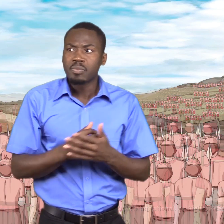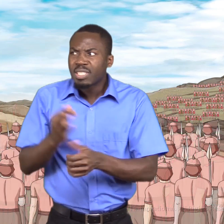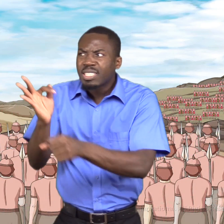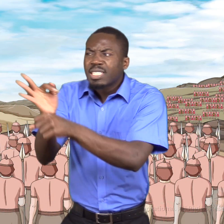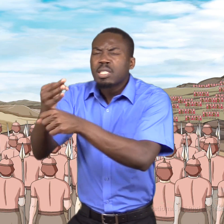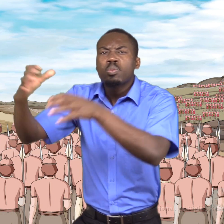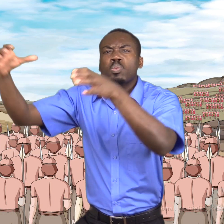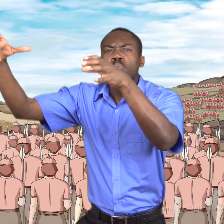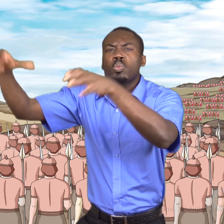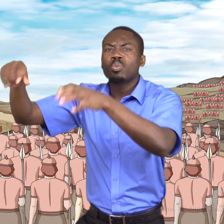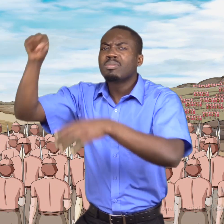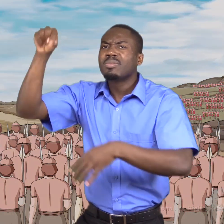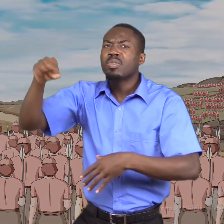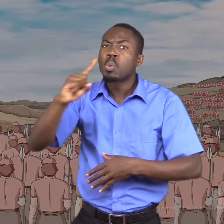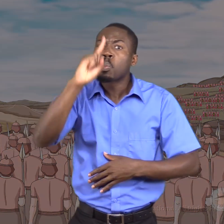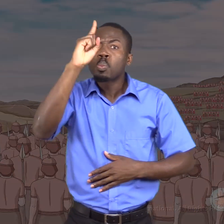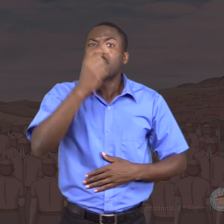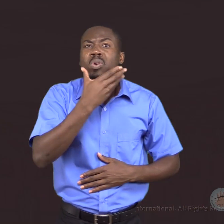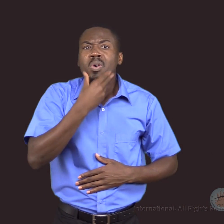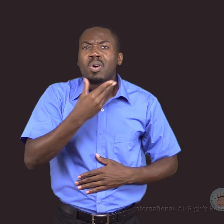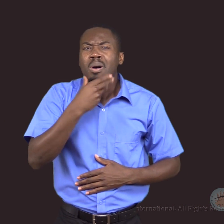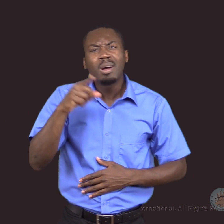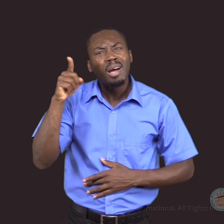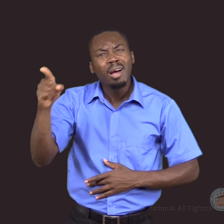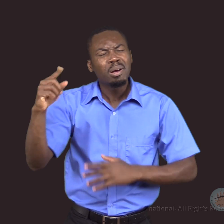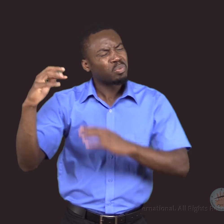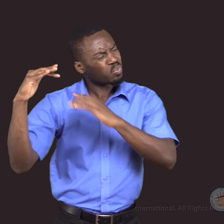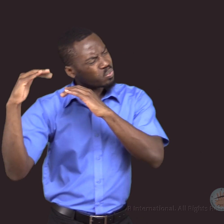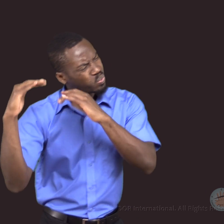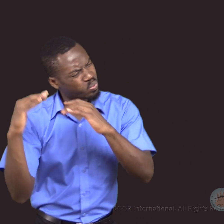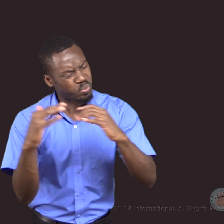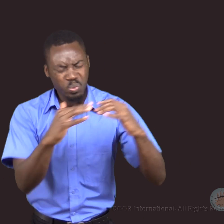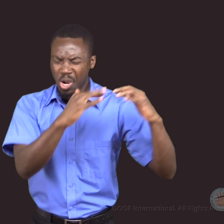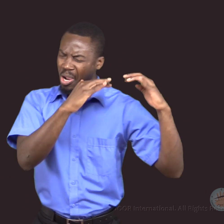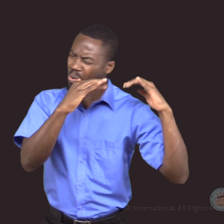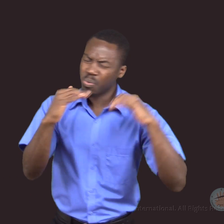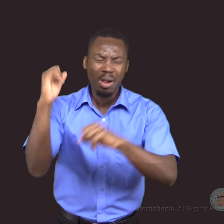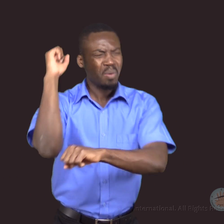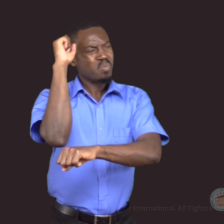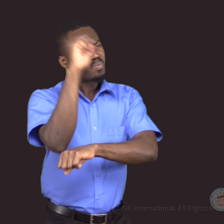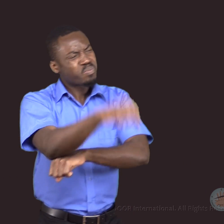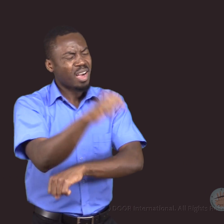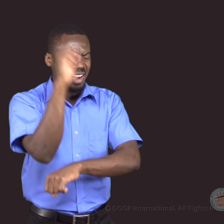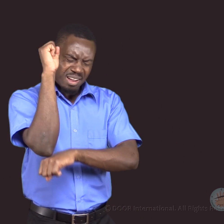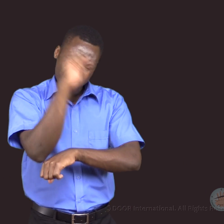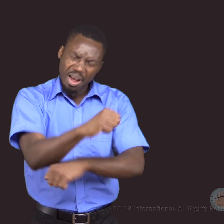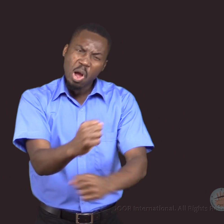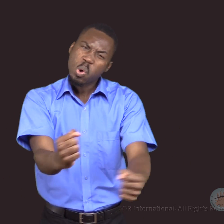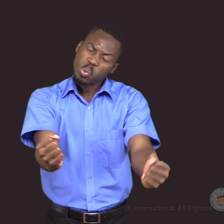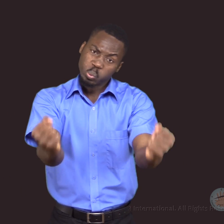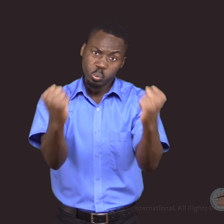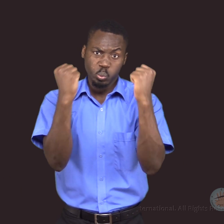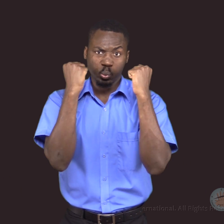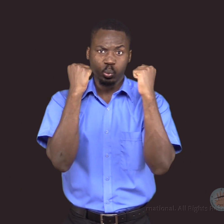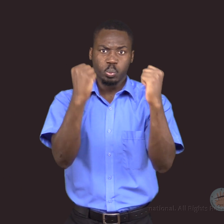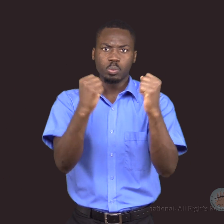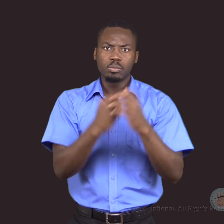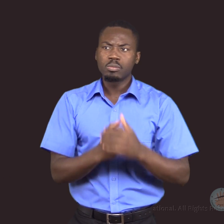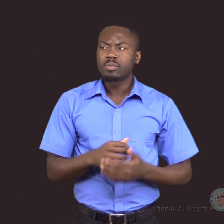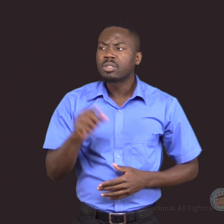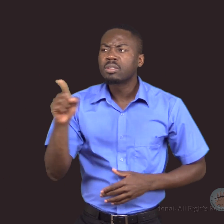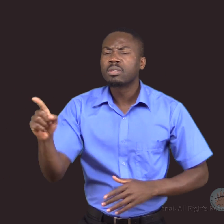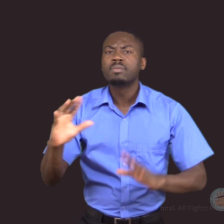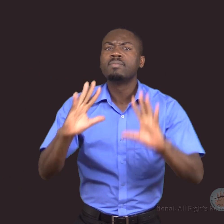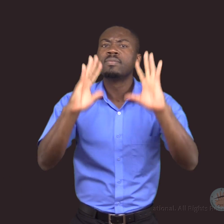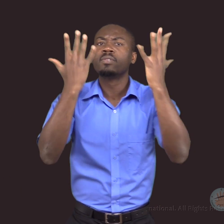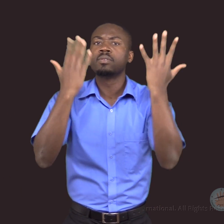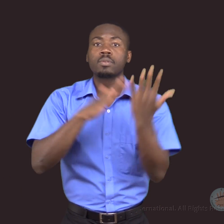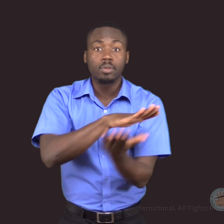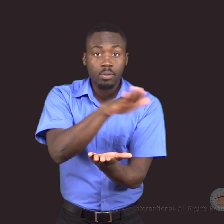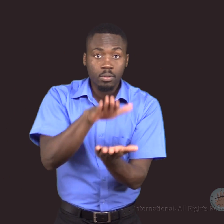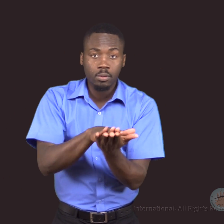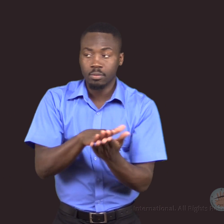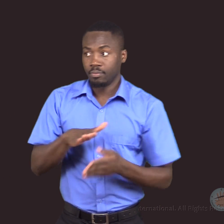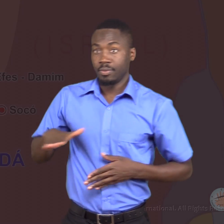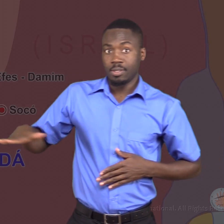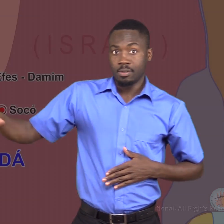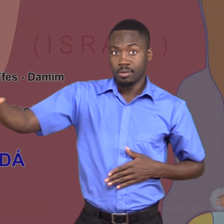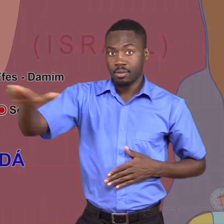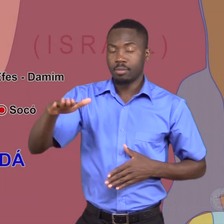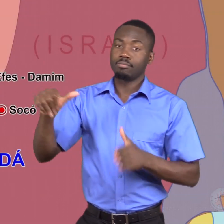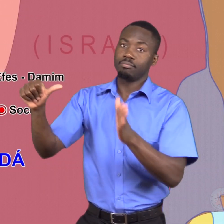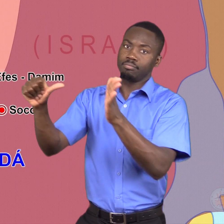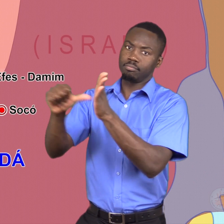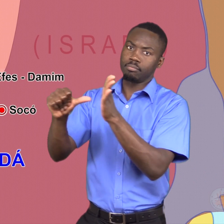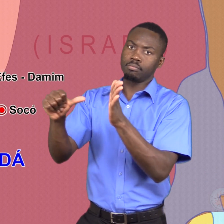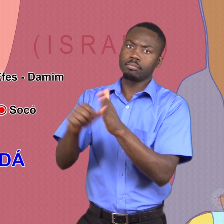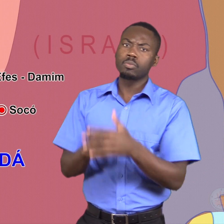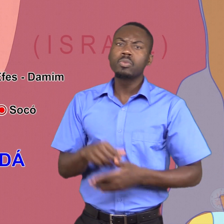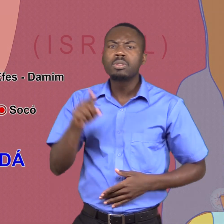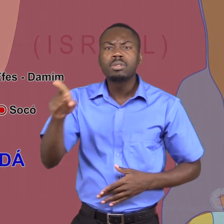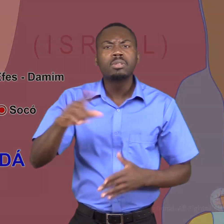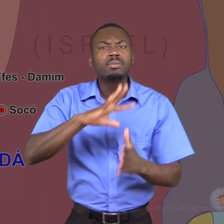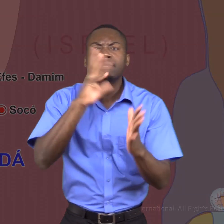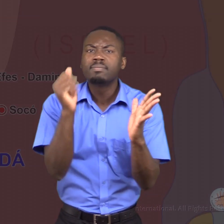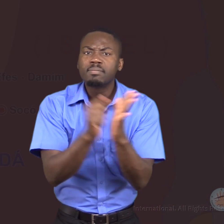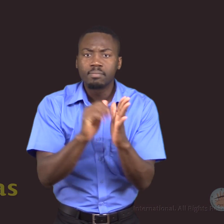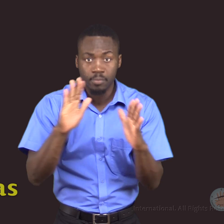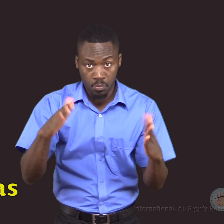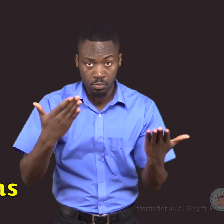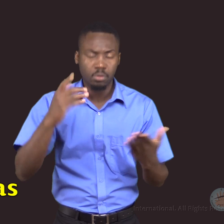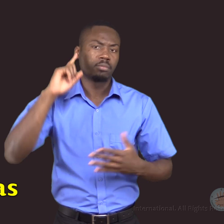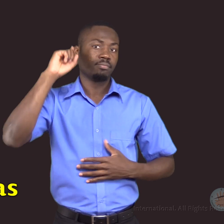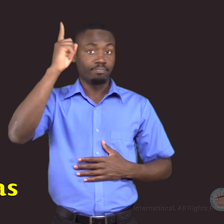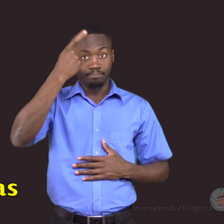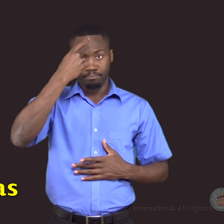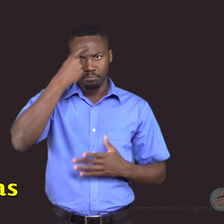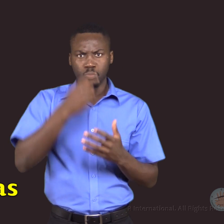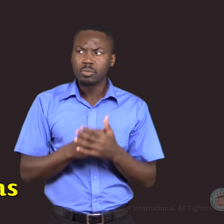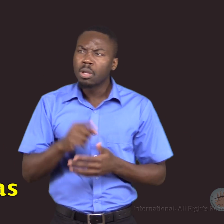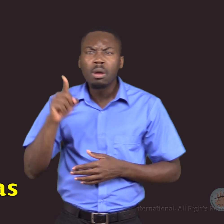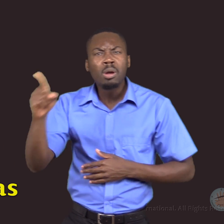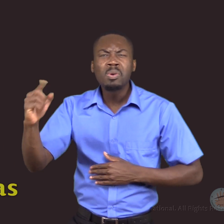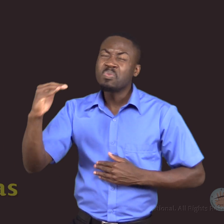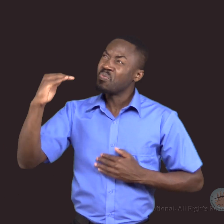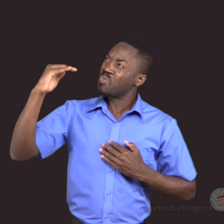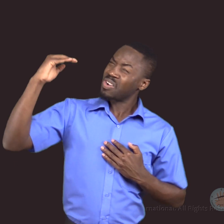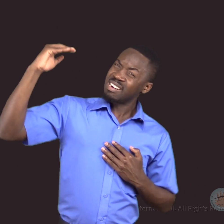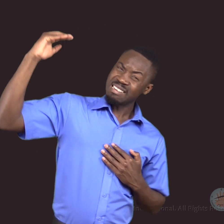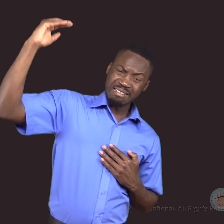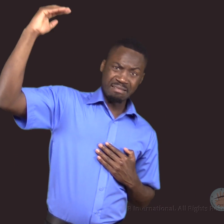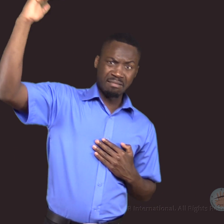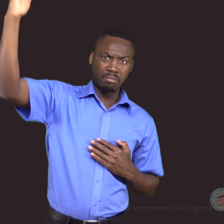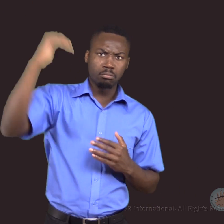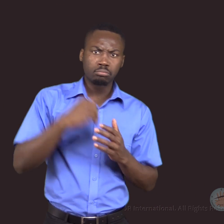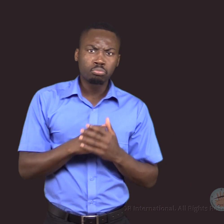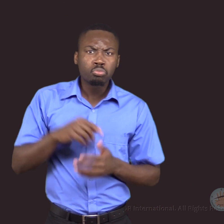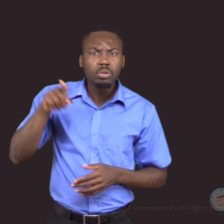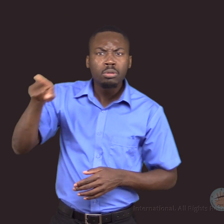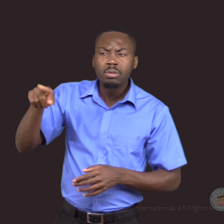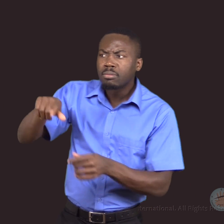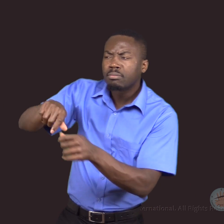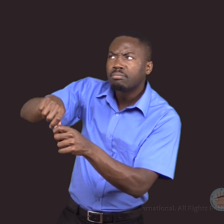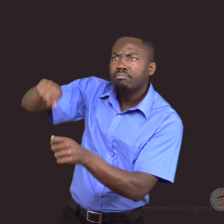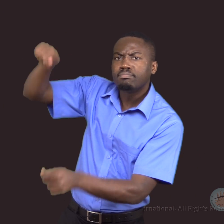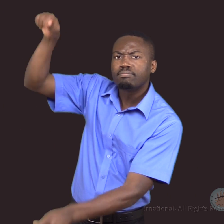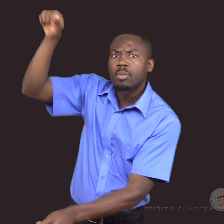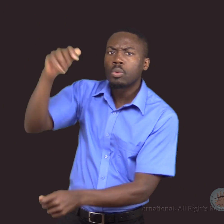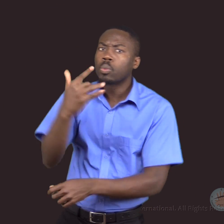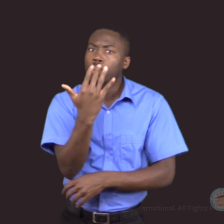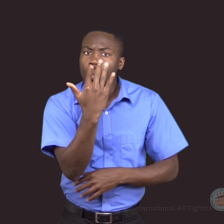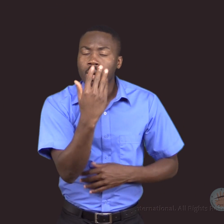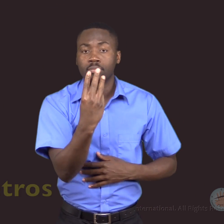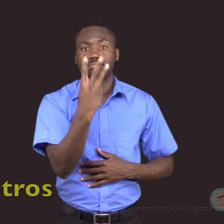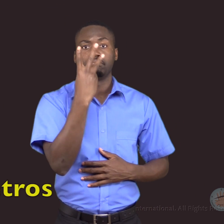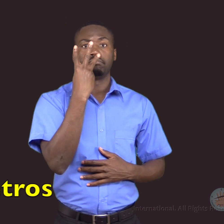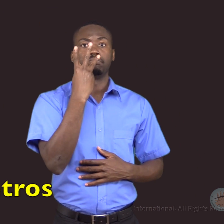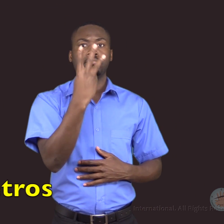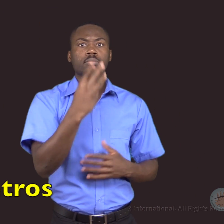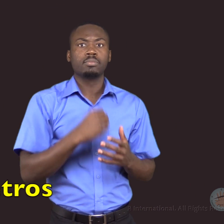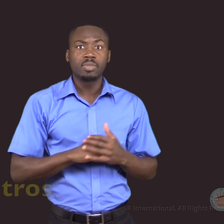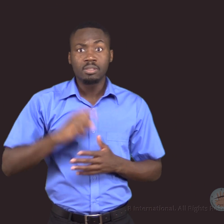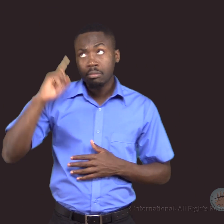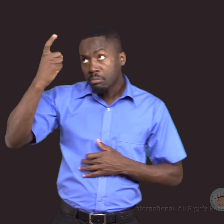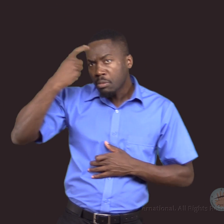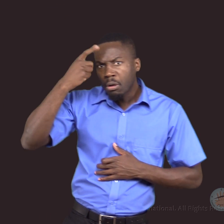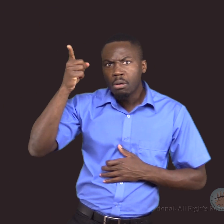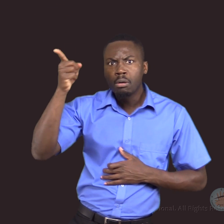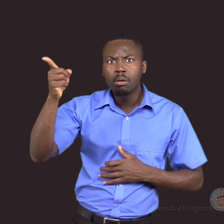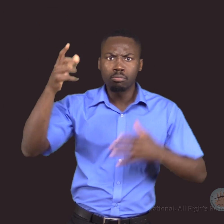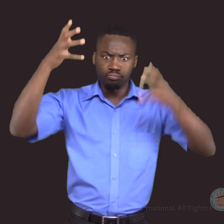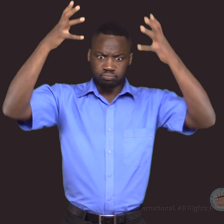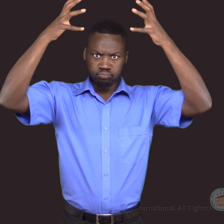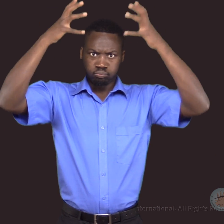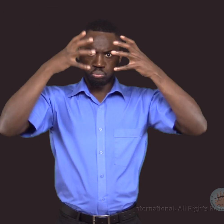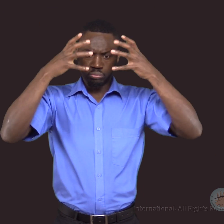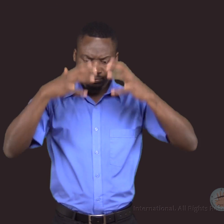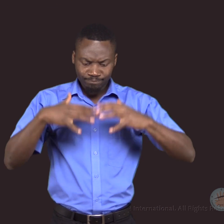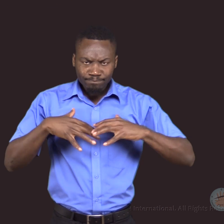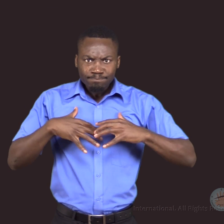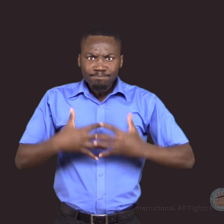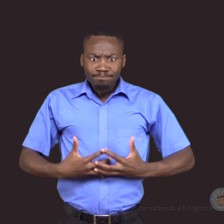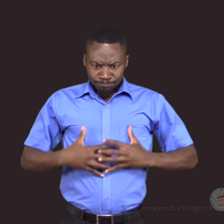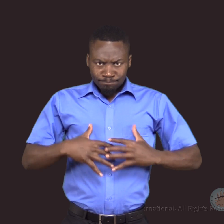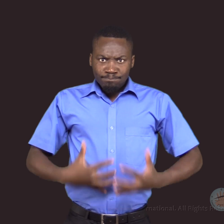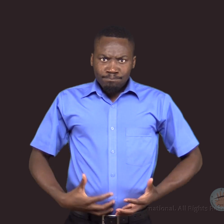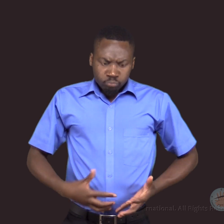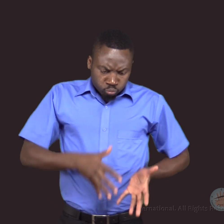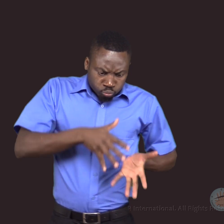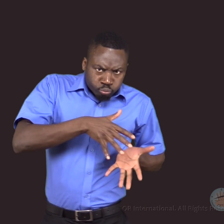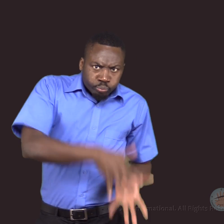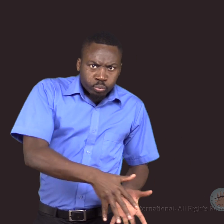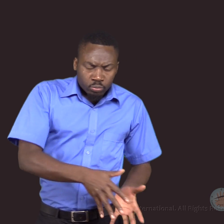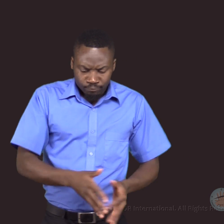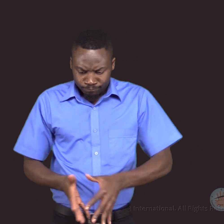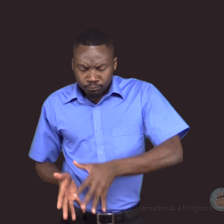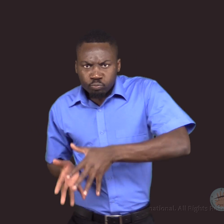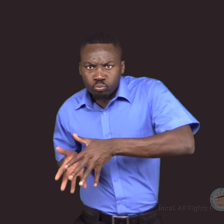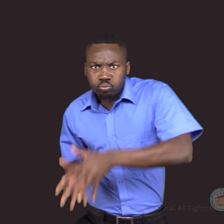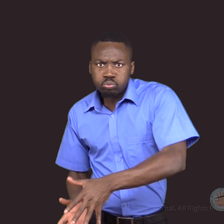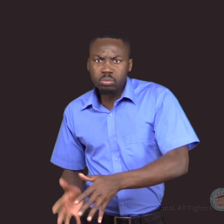Then a champion named Goliath, who was from Gath, came out from the Philistine camp.